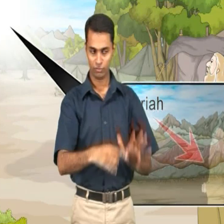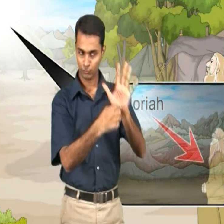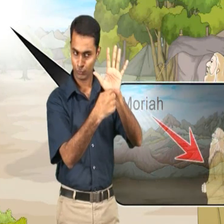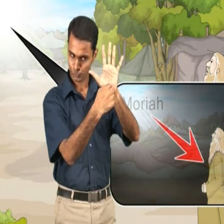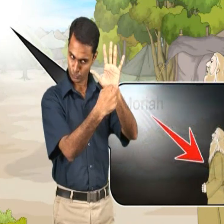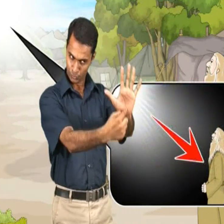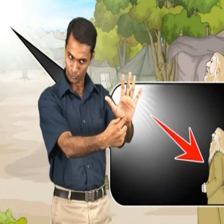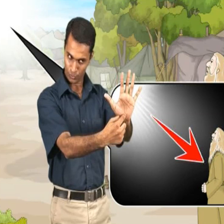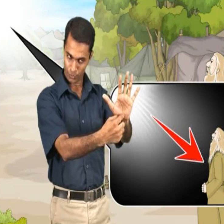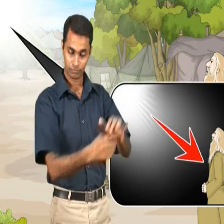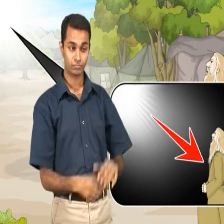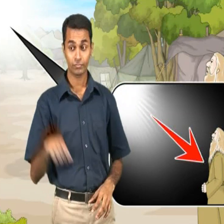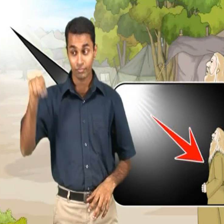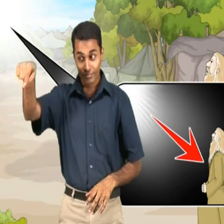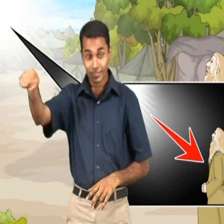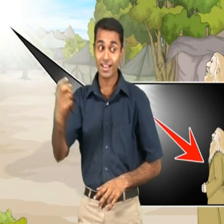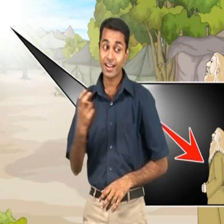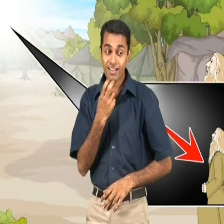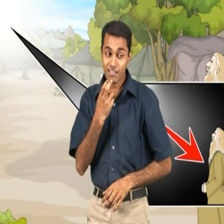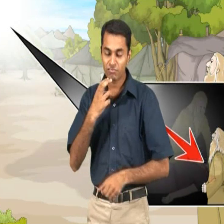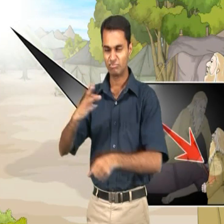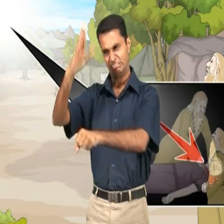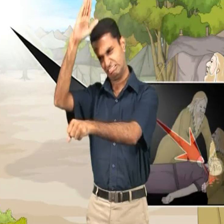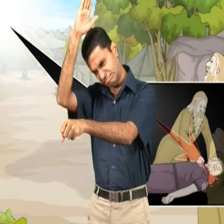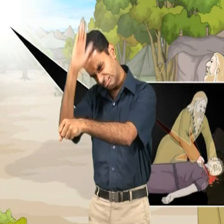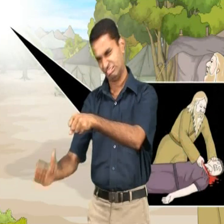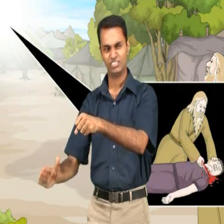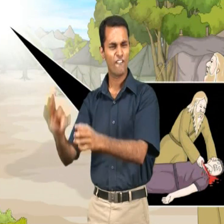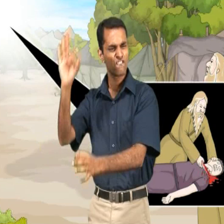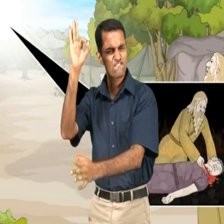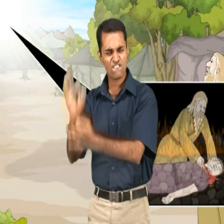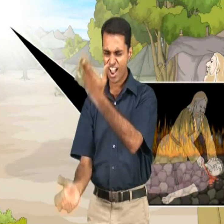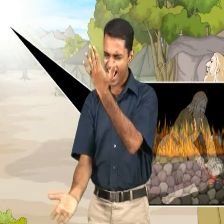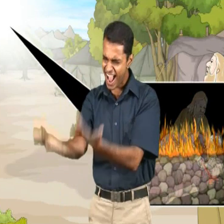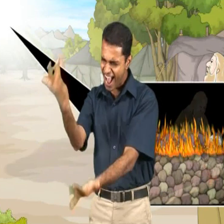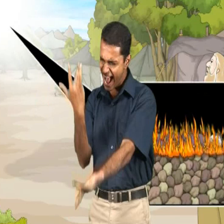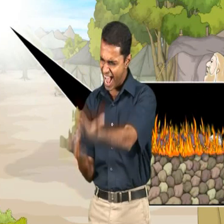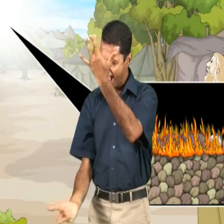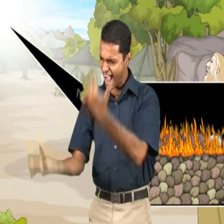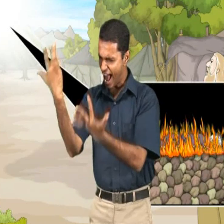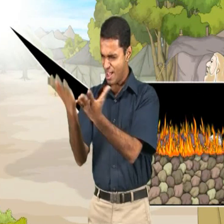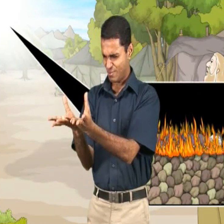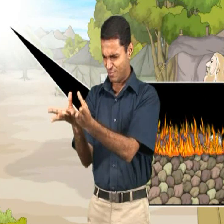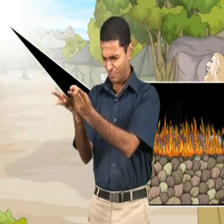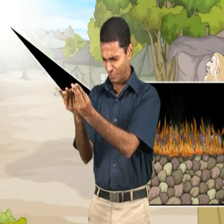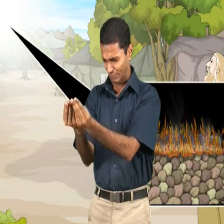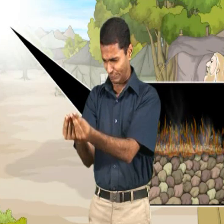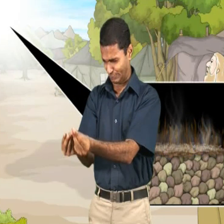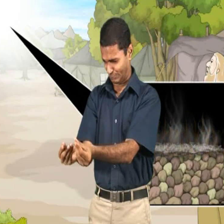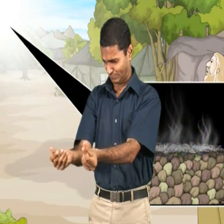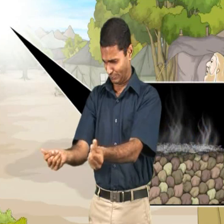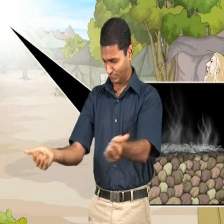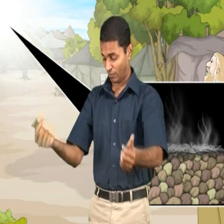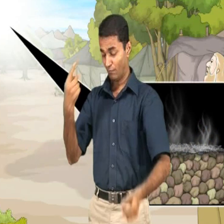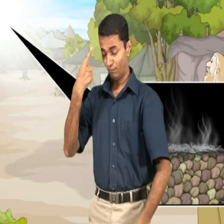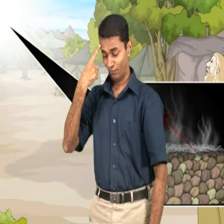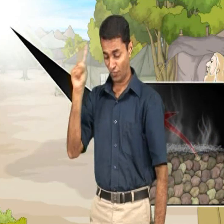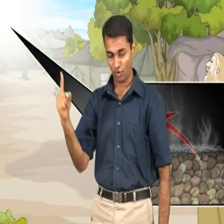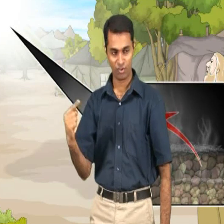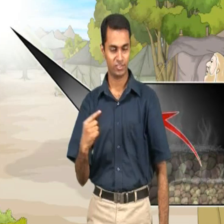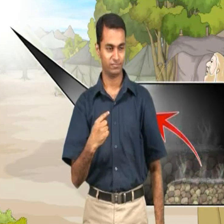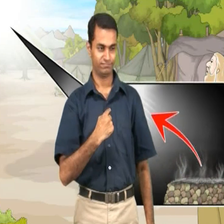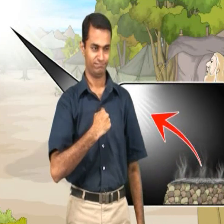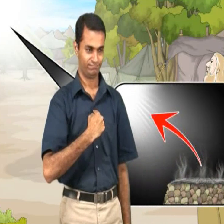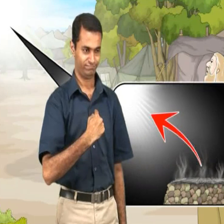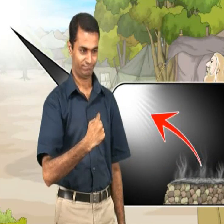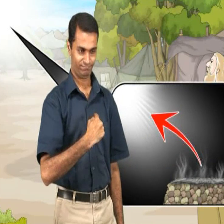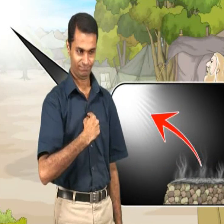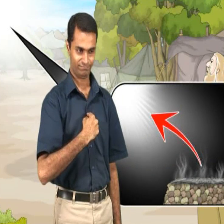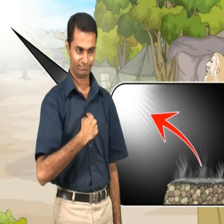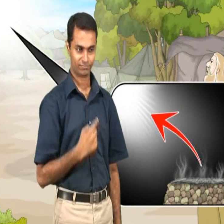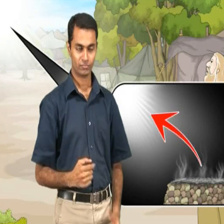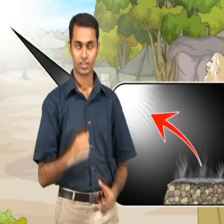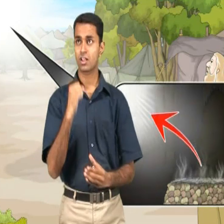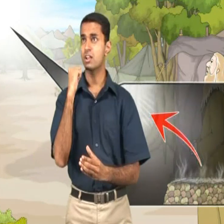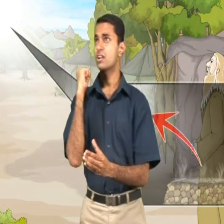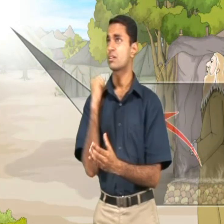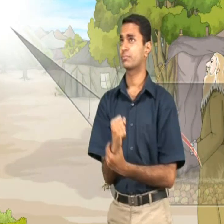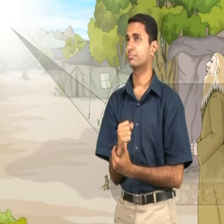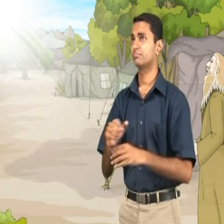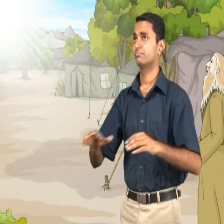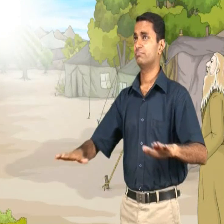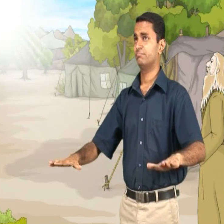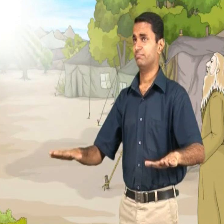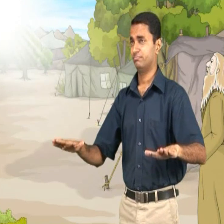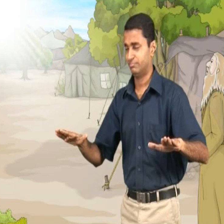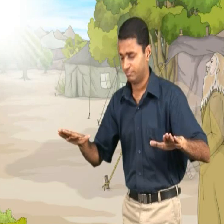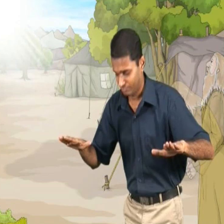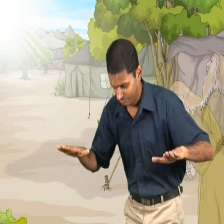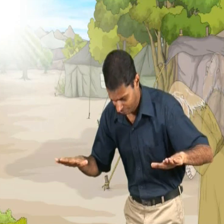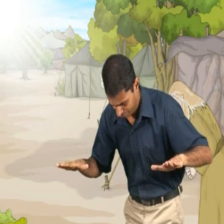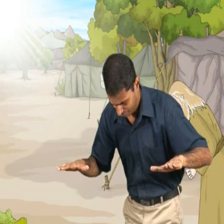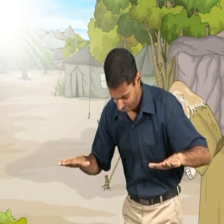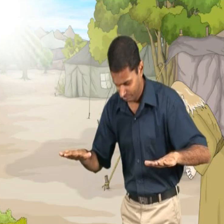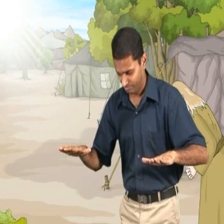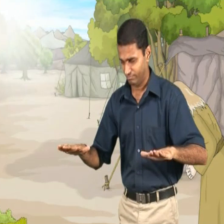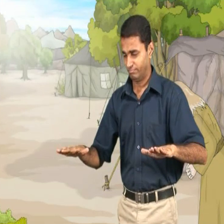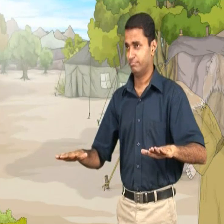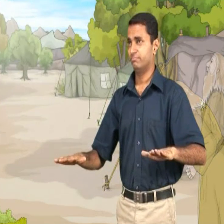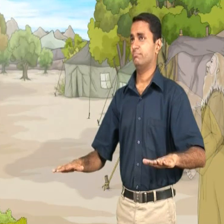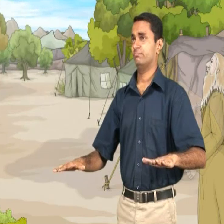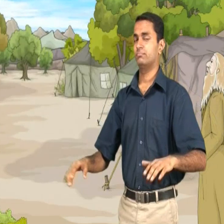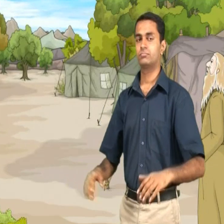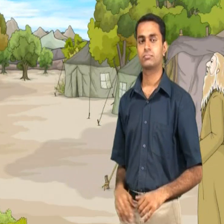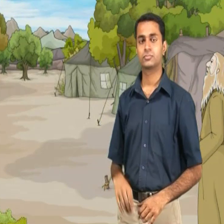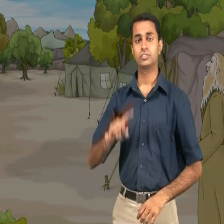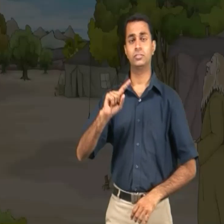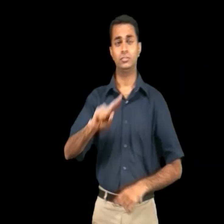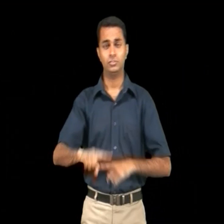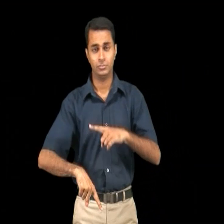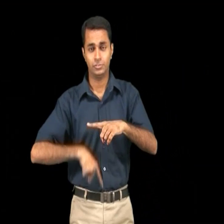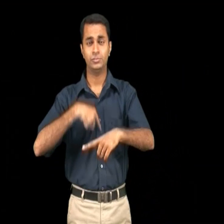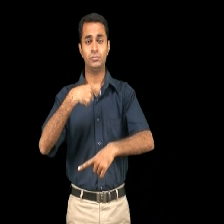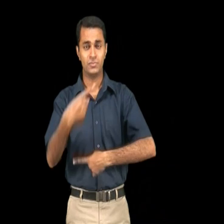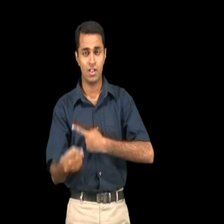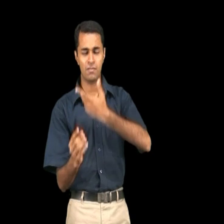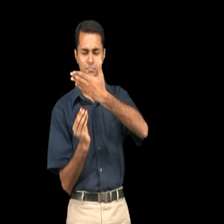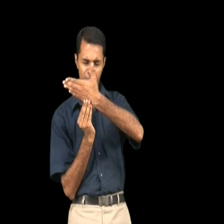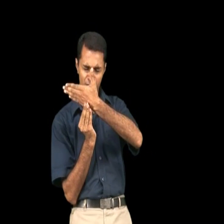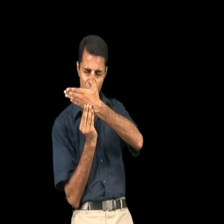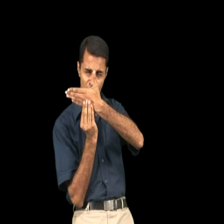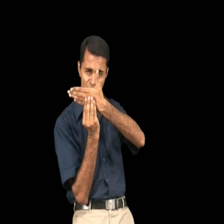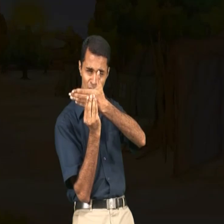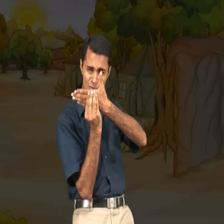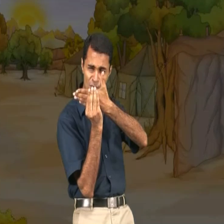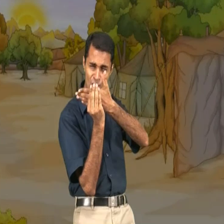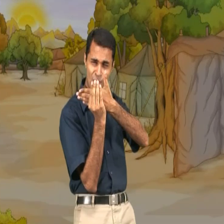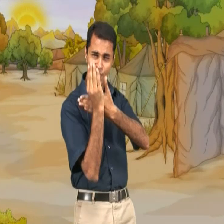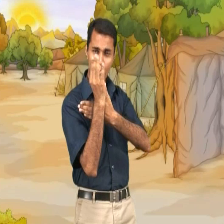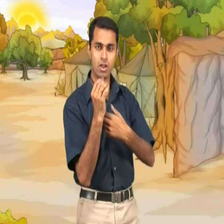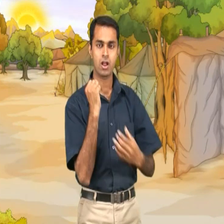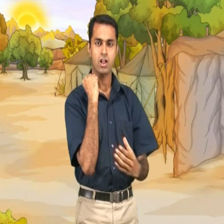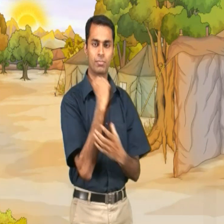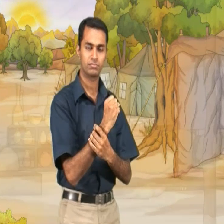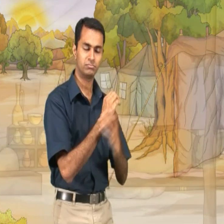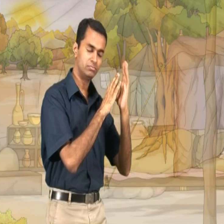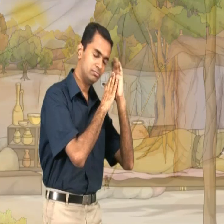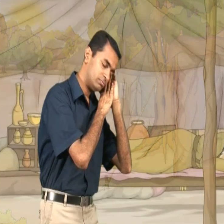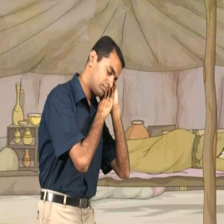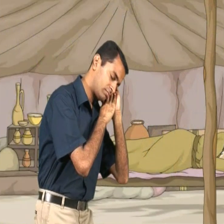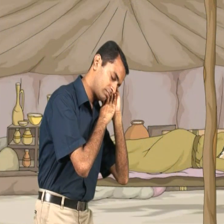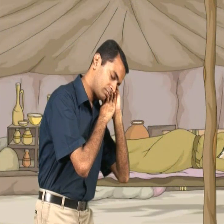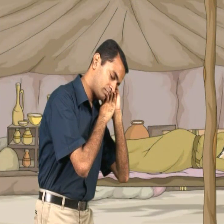Offer him there as a burnt offering on one of the mountains, which I will show you.”